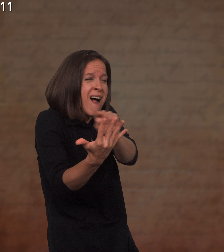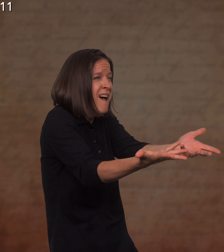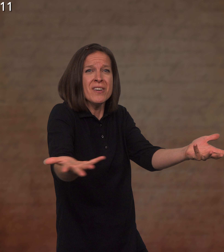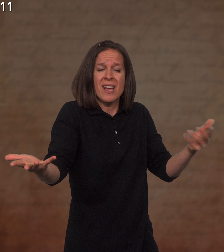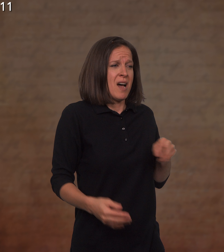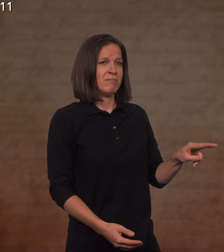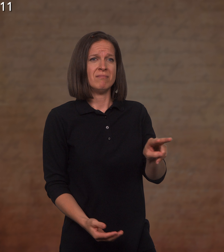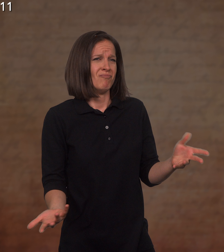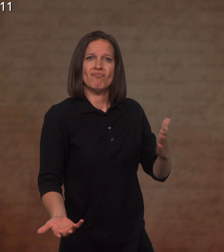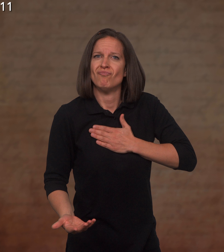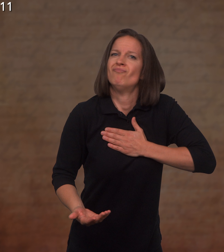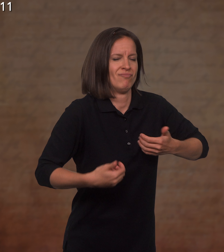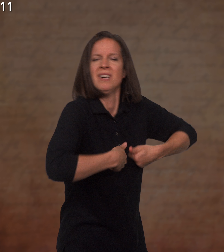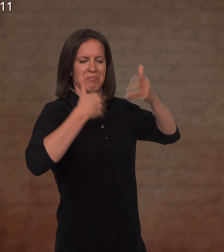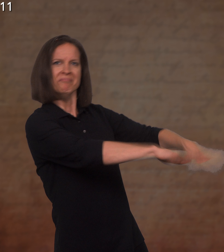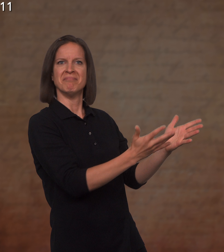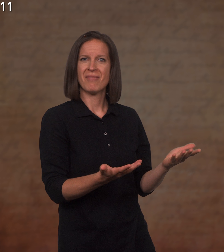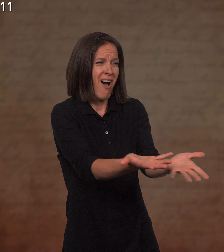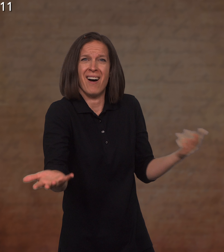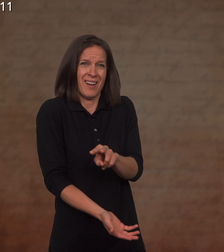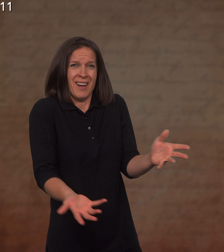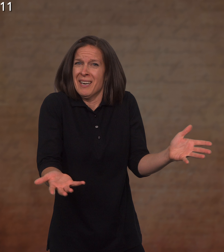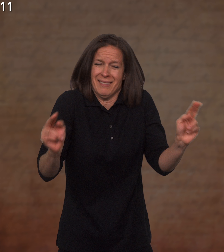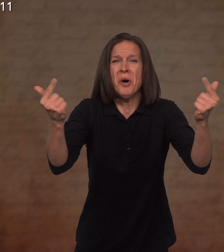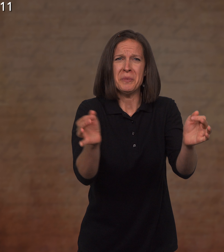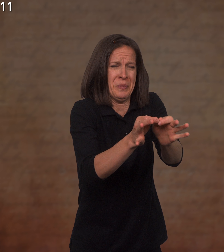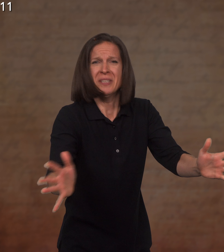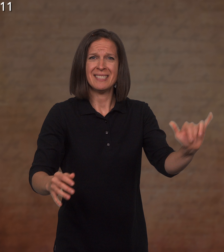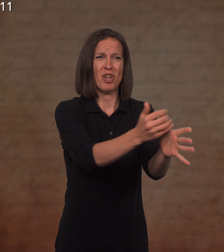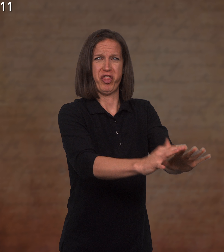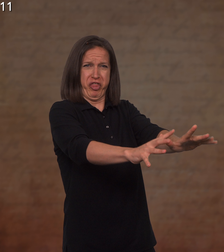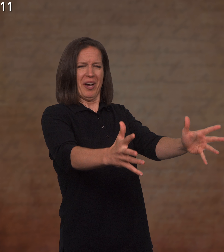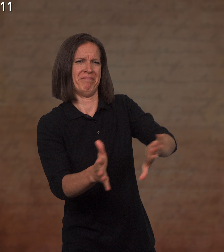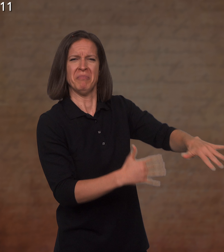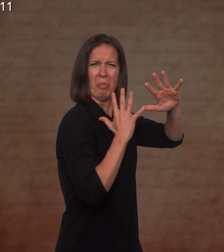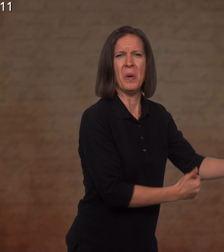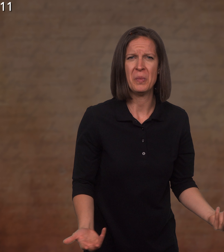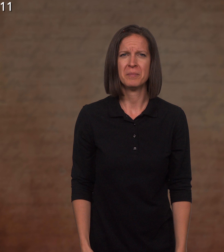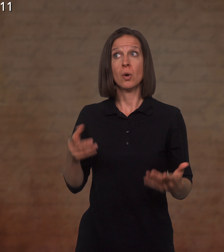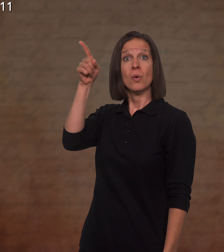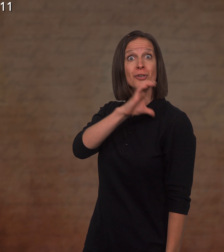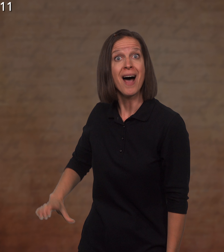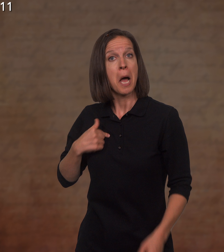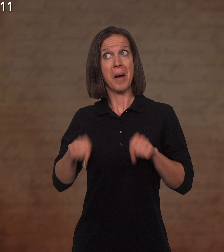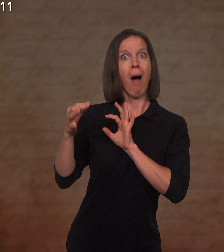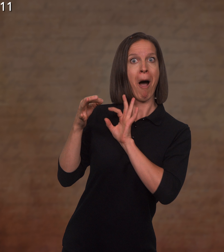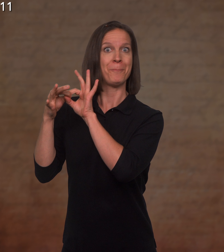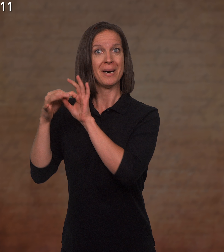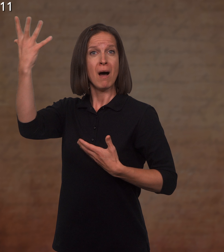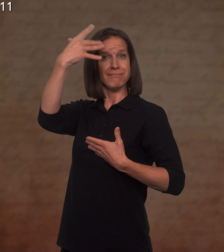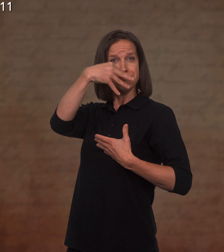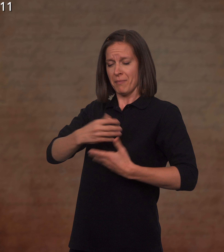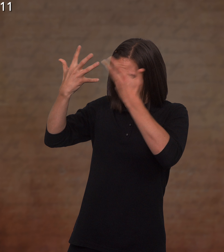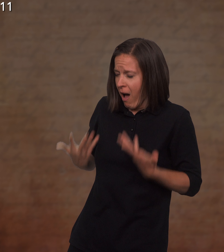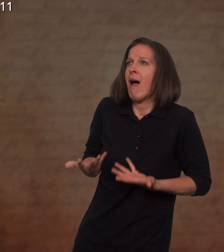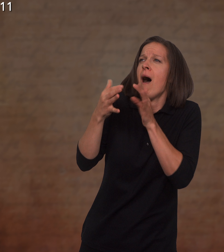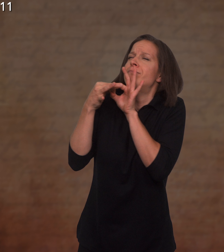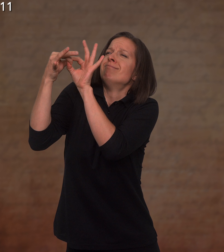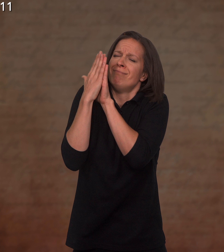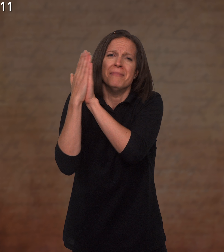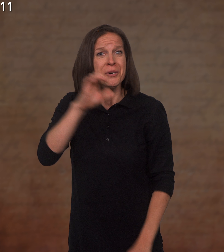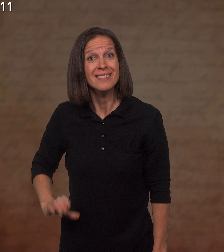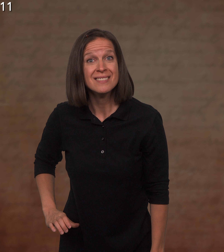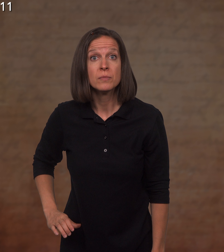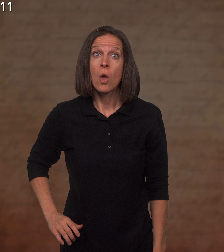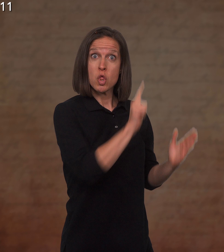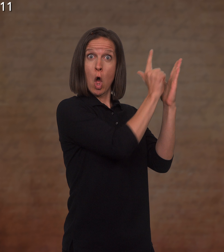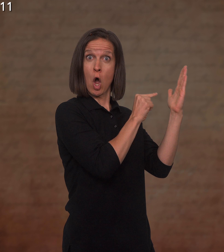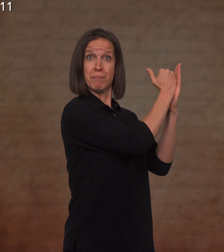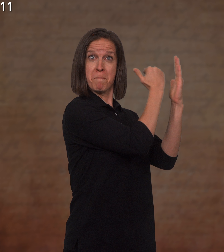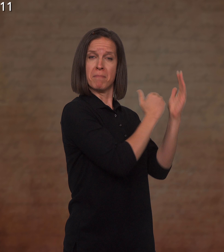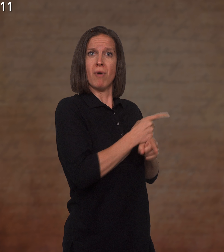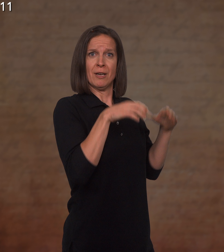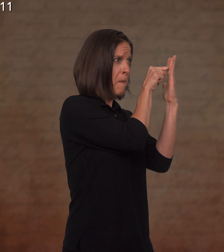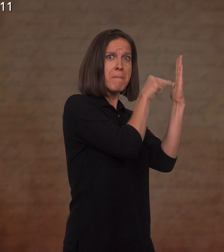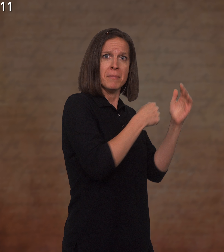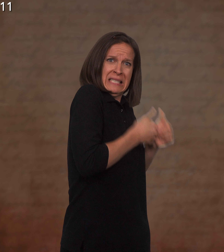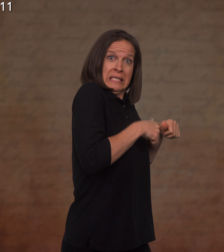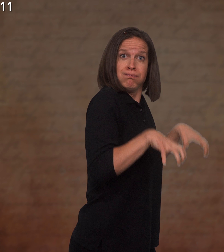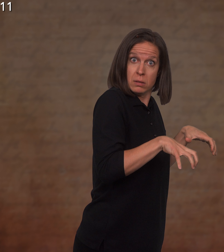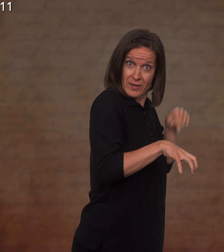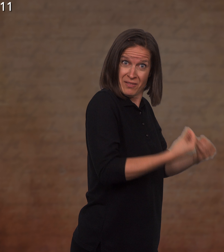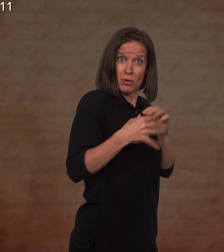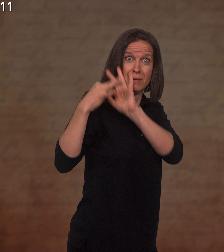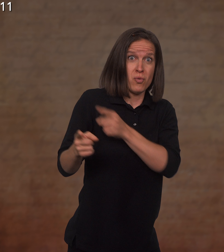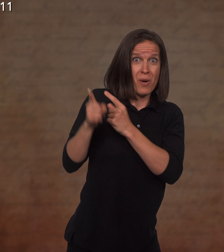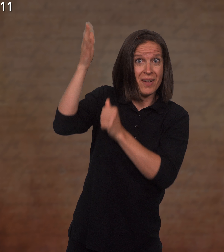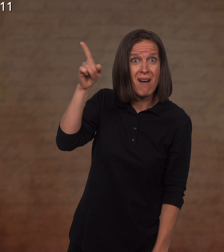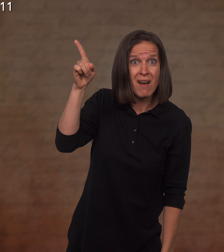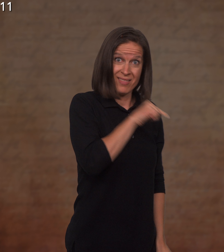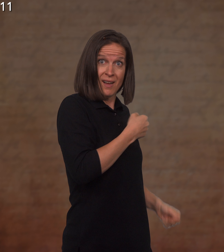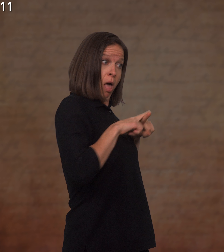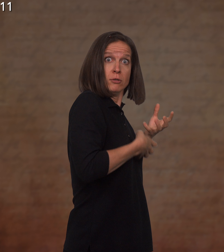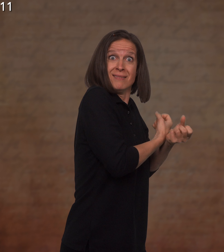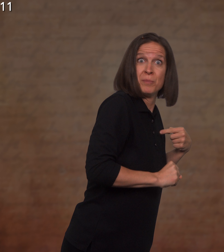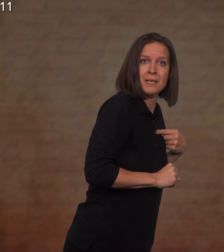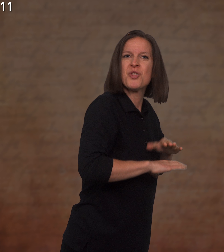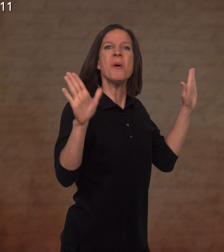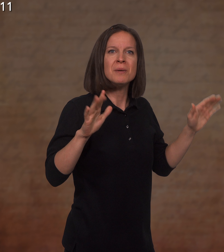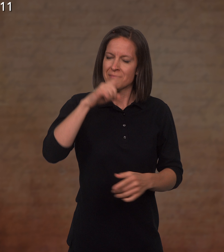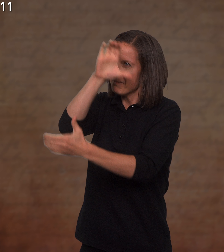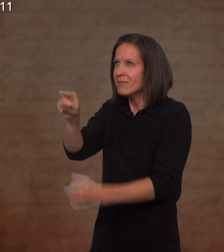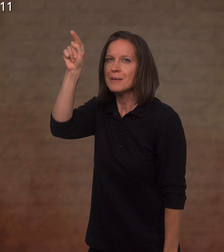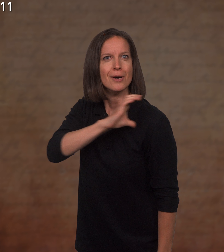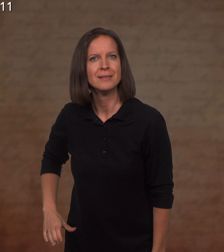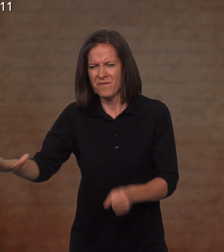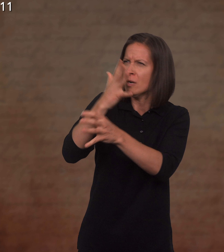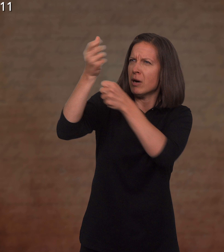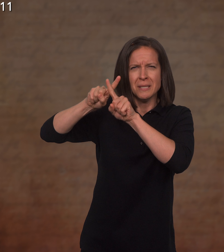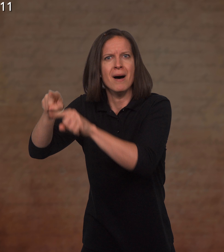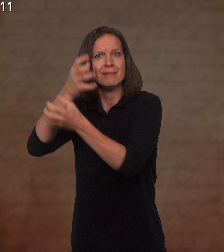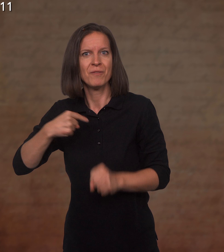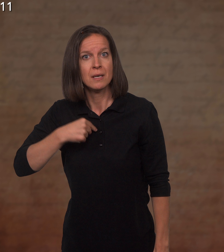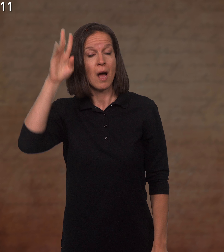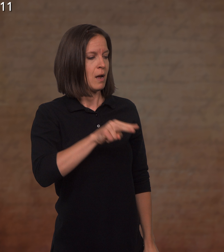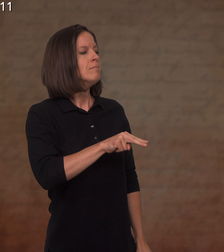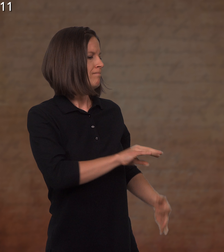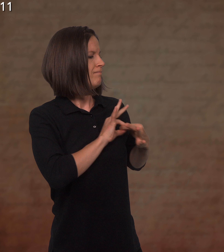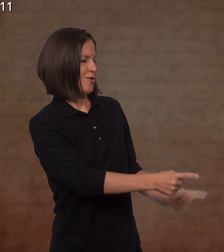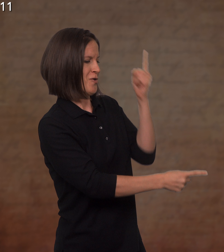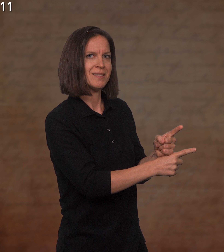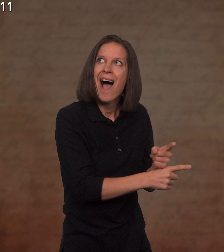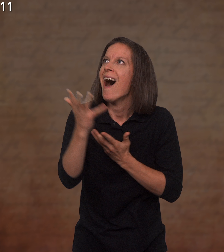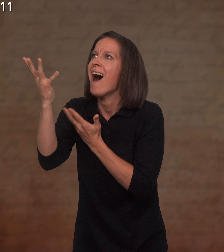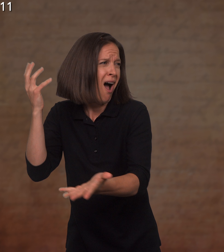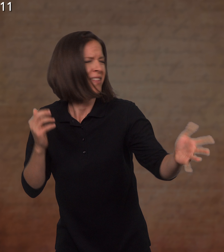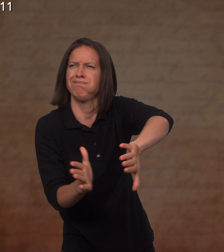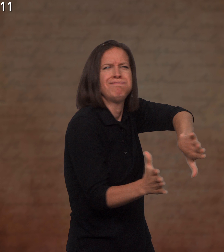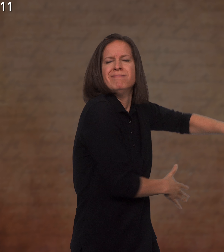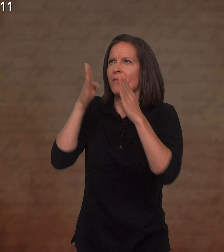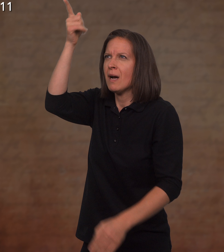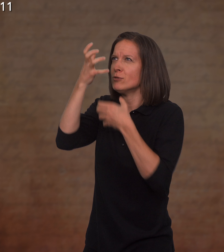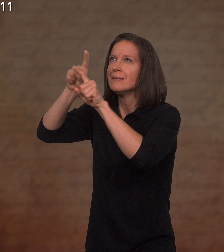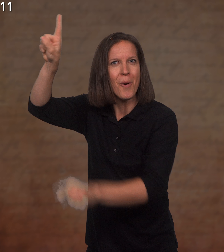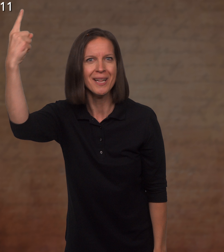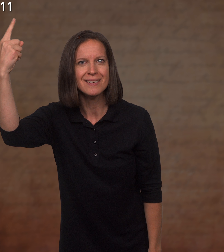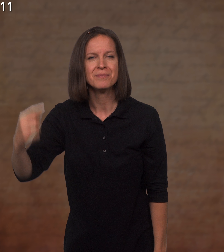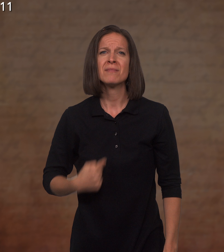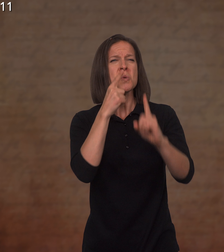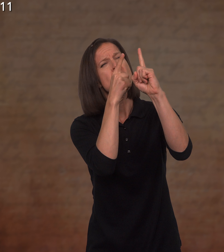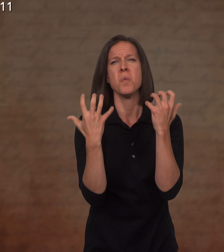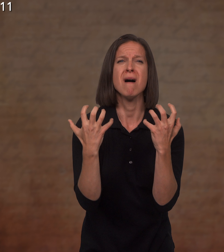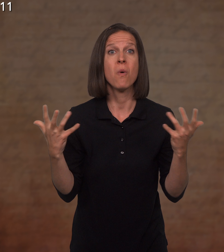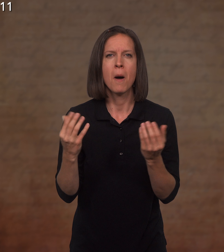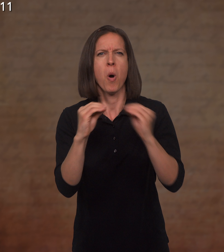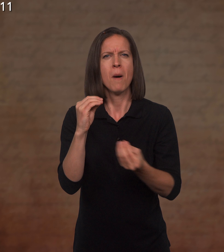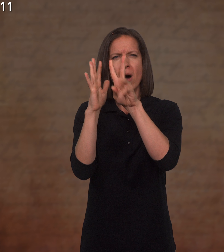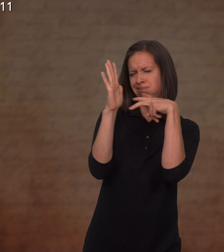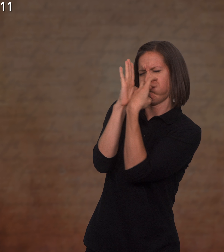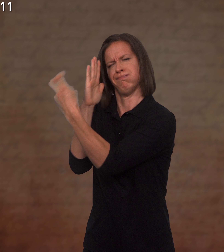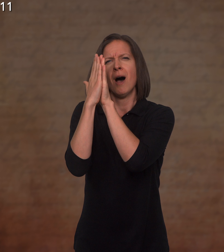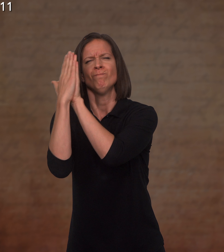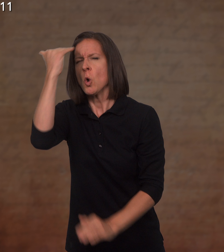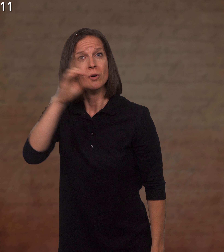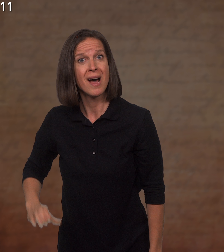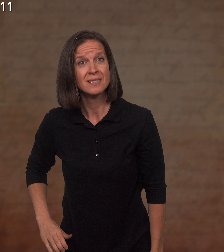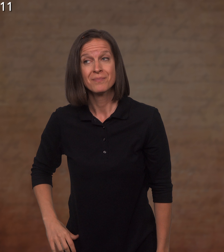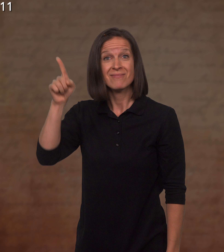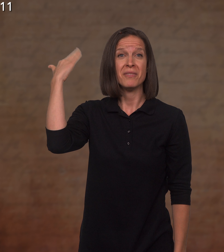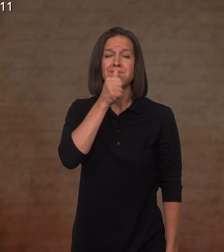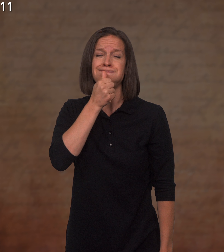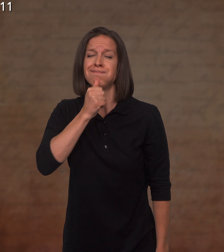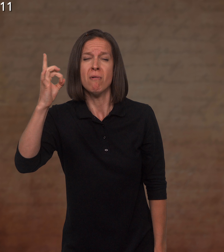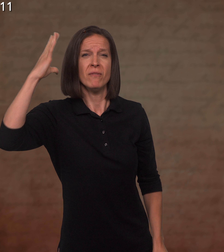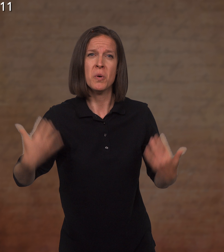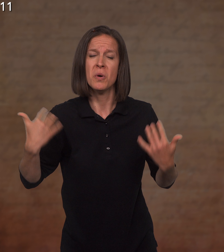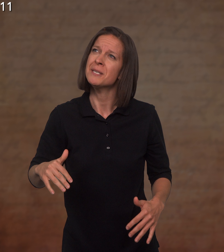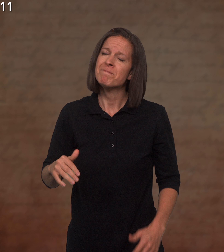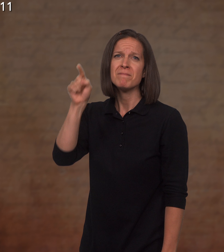I consider them rubbish, that I may gain Christ and be found in Him, not having my own righteousness from the law, but that which is through faith in Christ, the righteousness from God on the basis of faith.